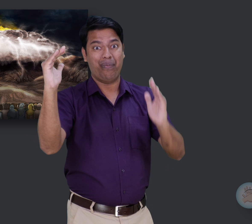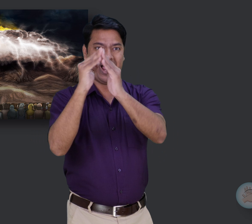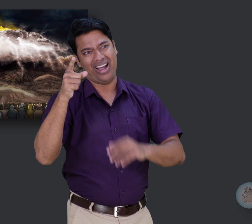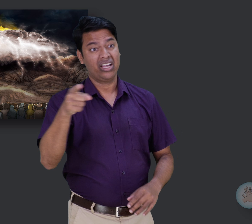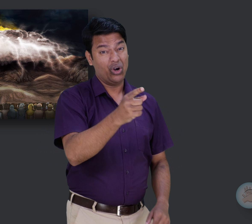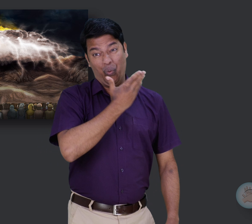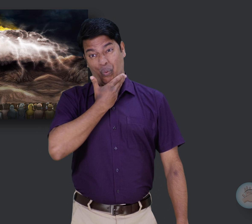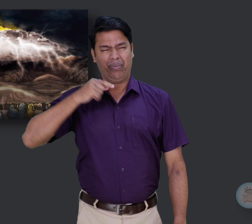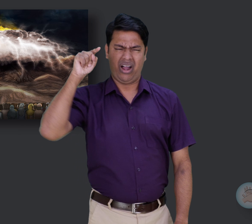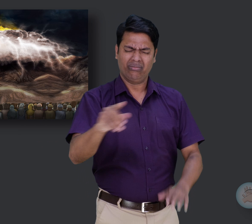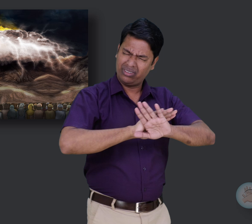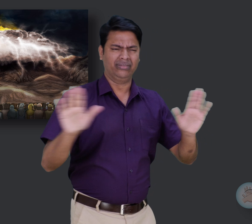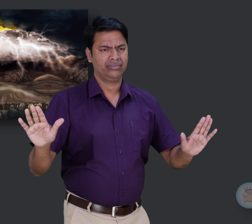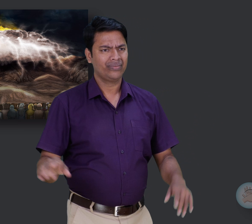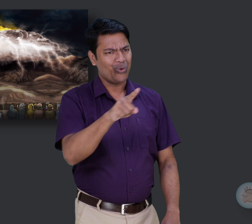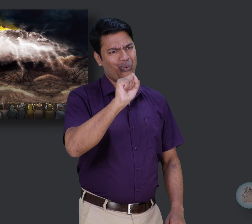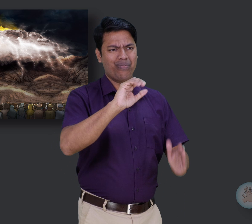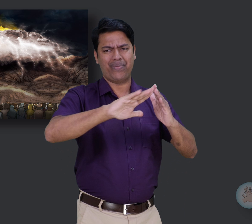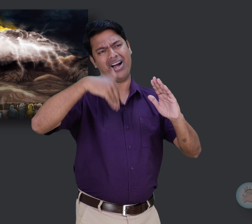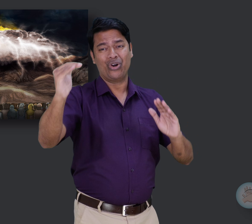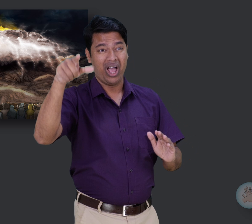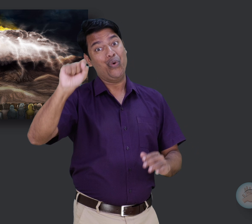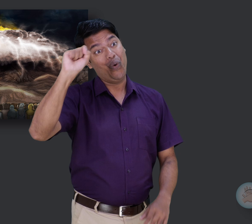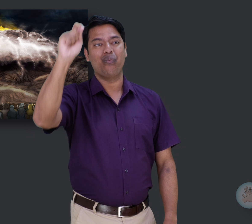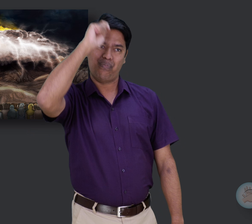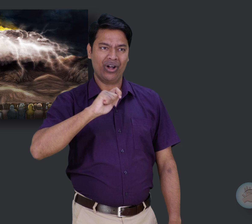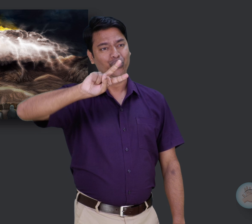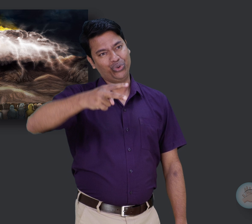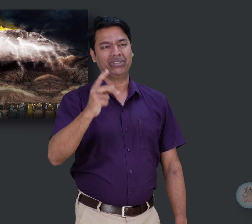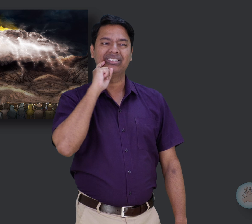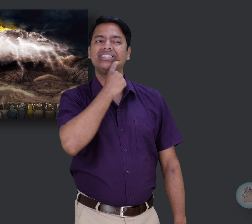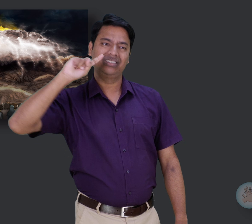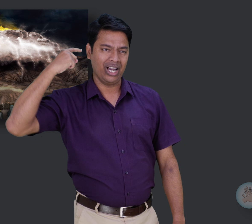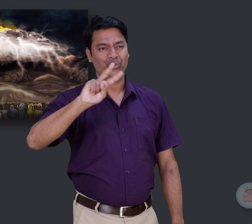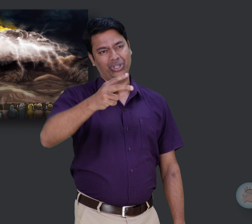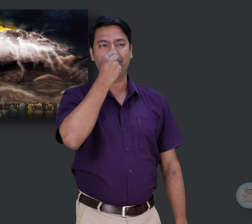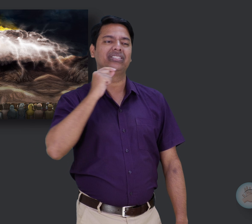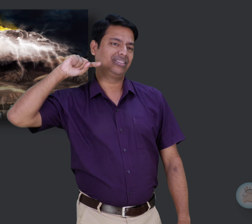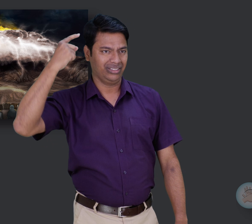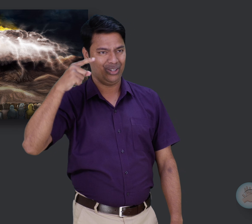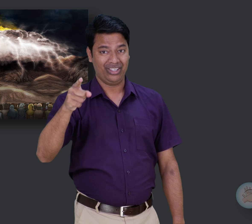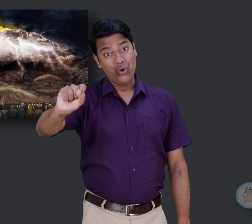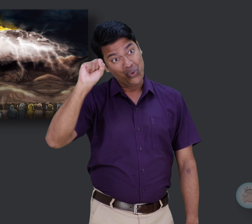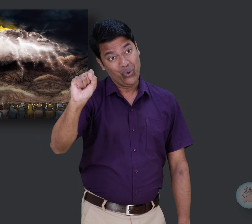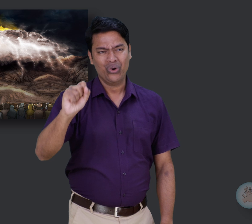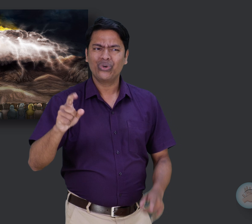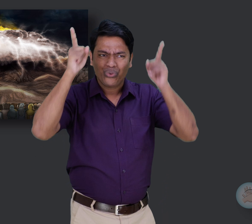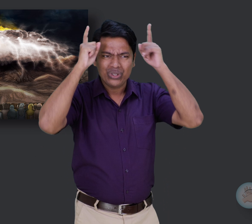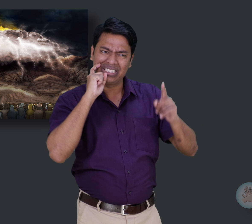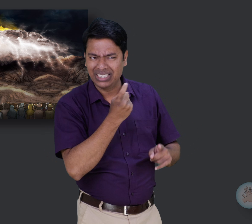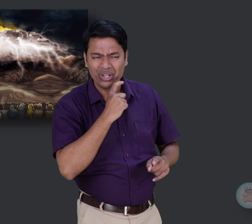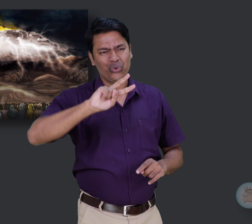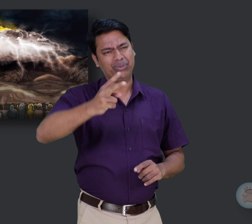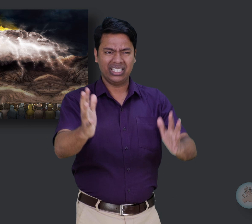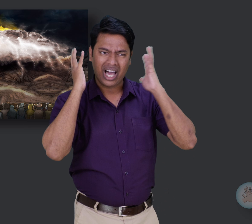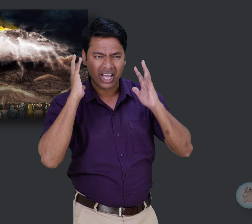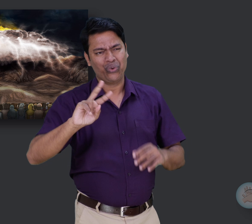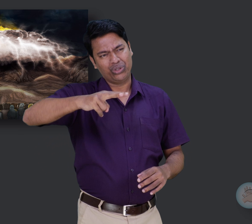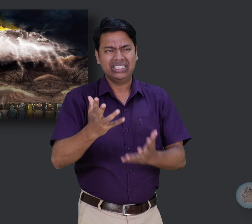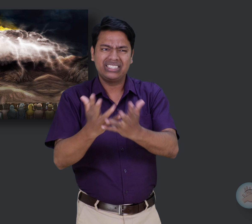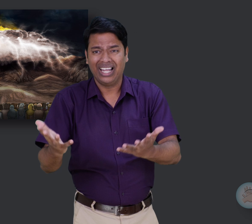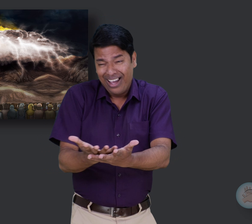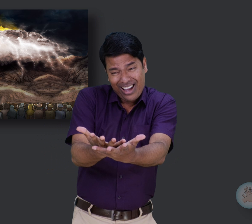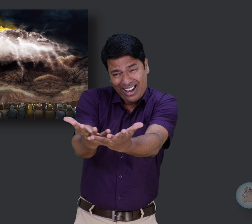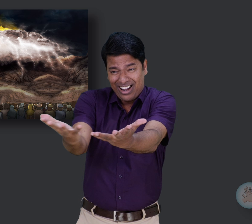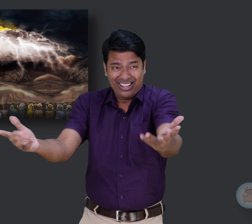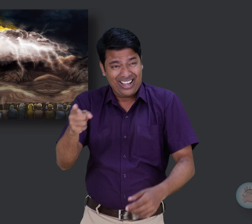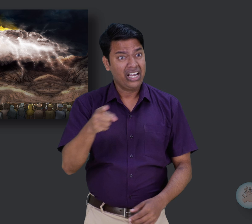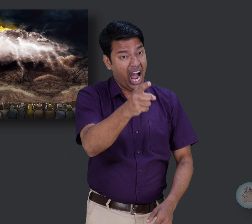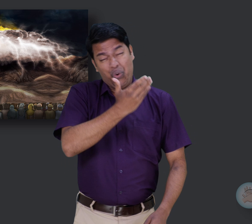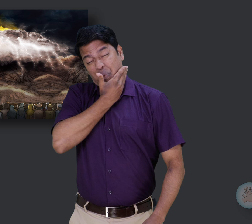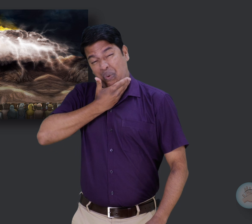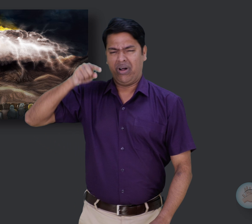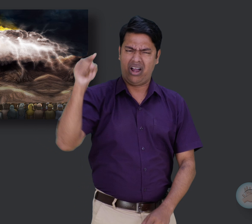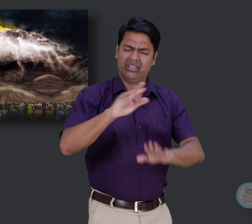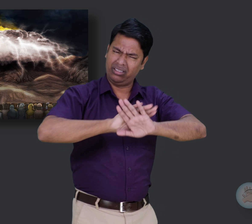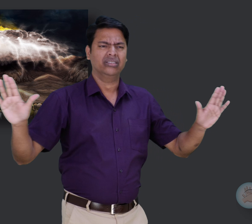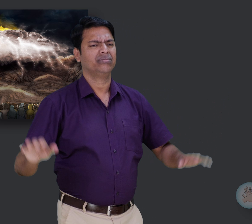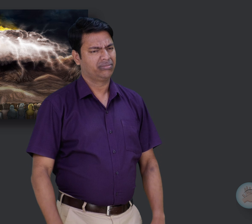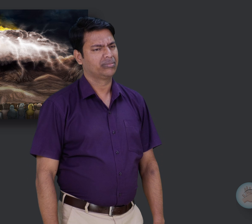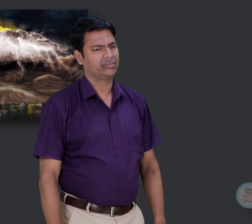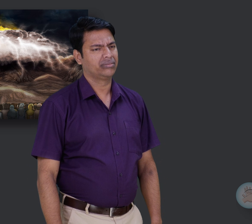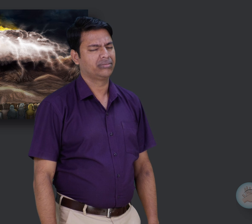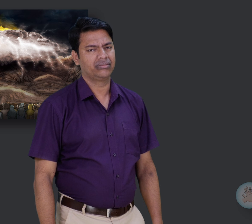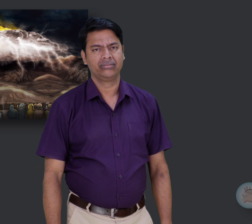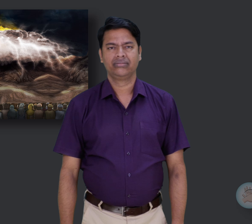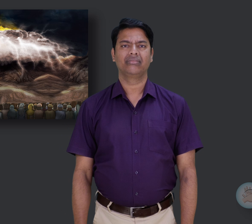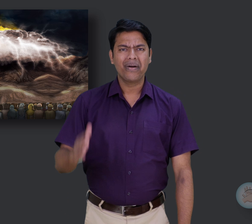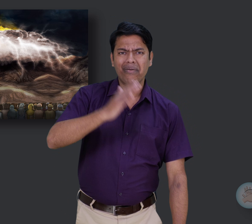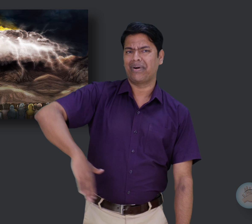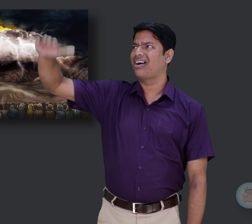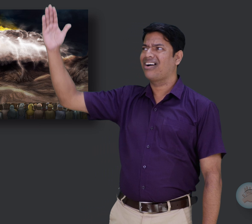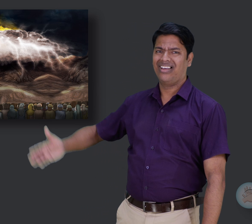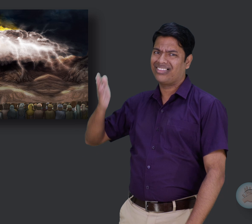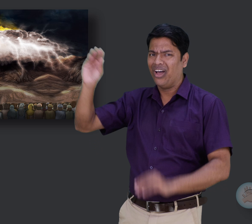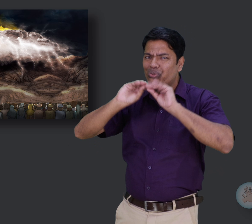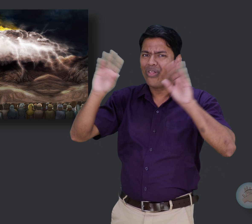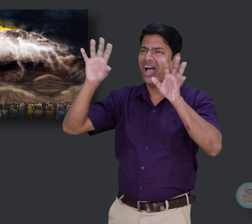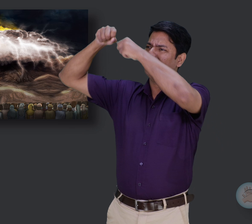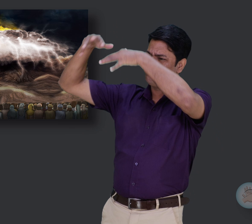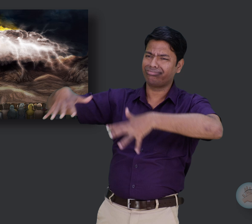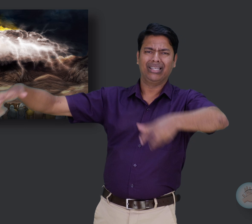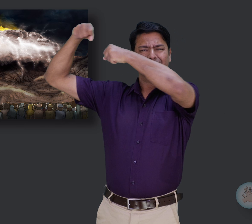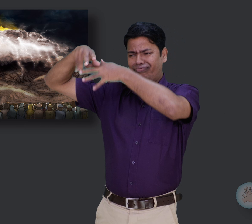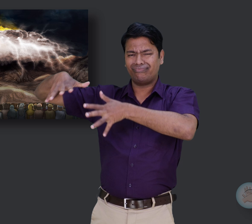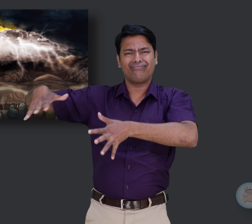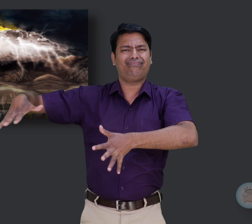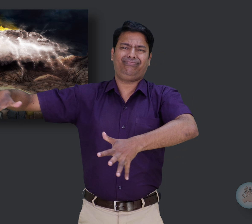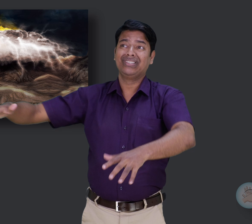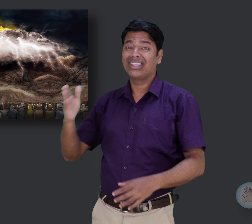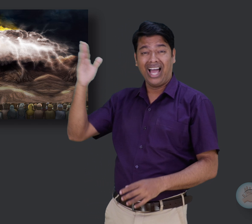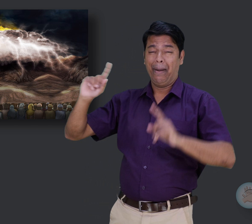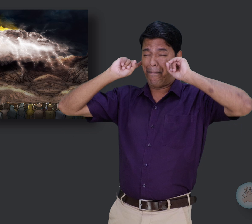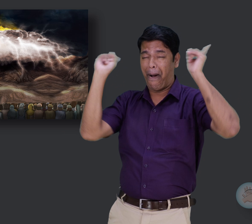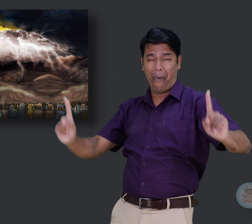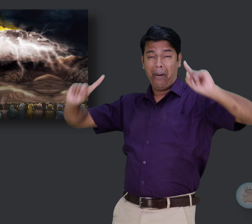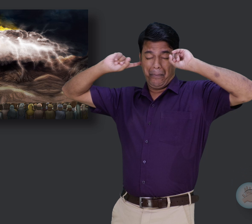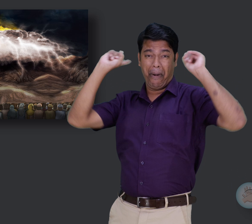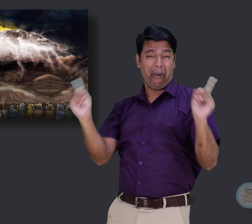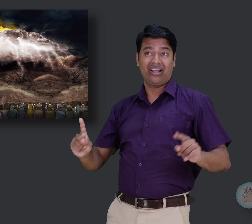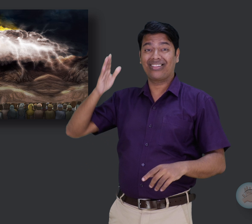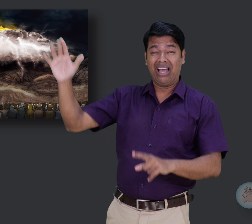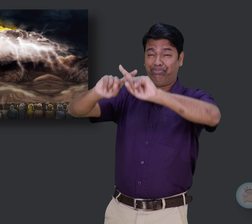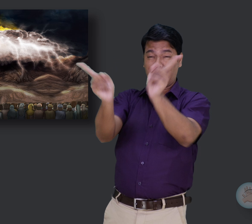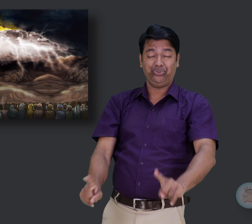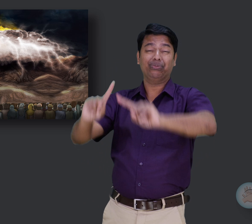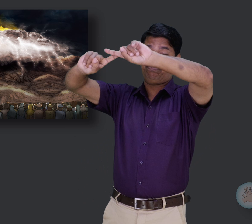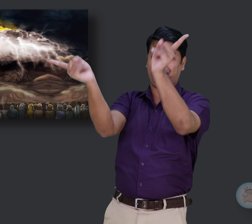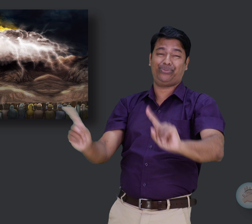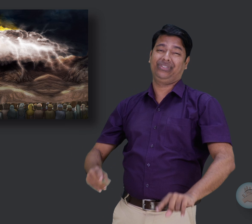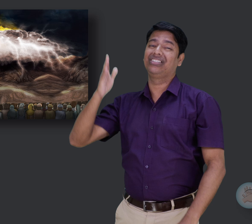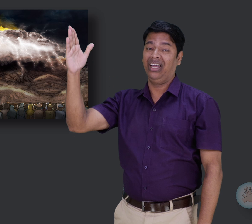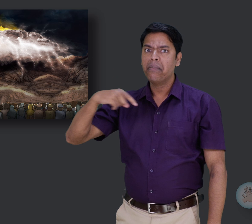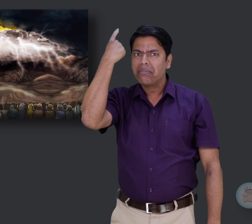You shall not covet your neighbor’s wife, or his manservant or maidservant, or his ox or donkey, or anything that belongs to your neighbor.”